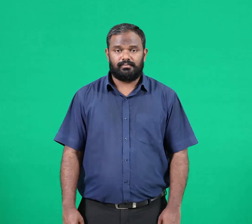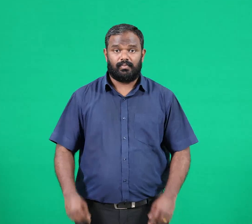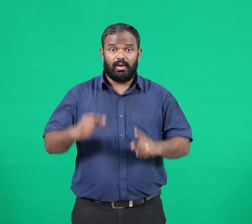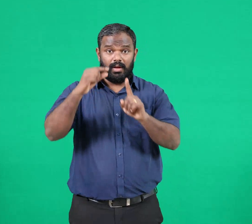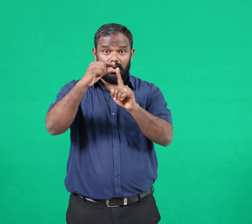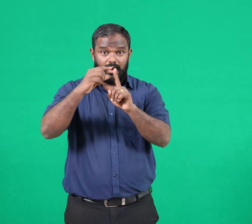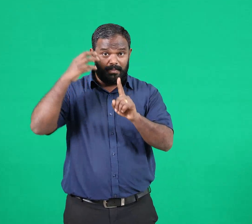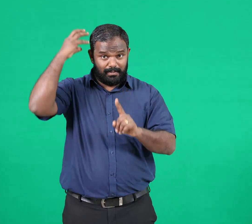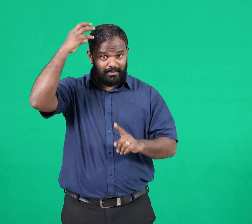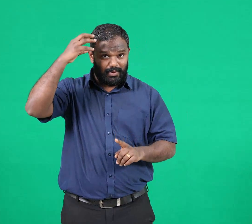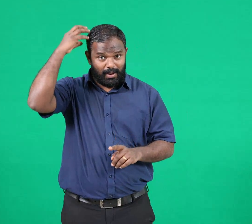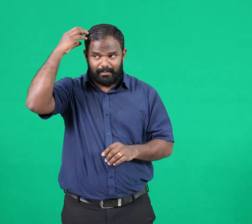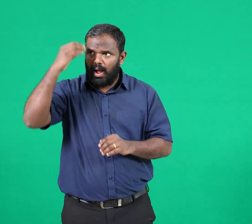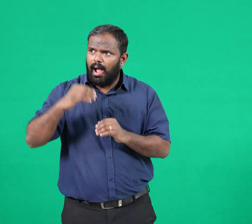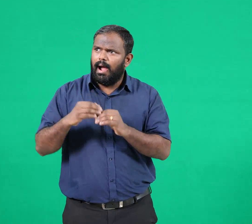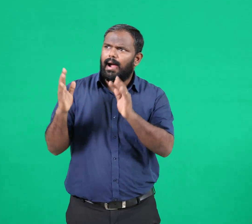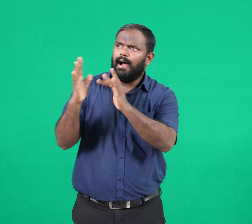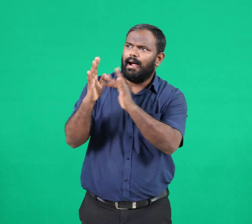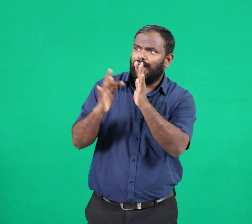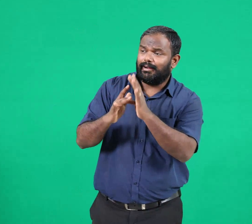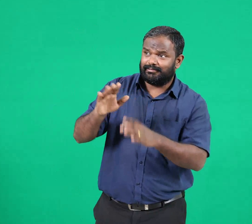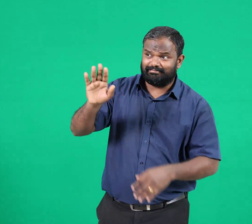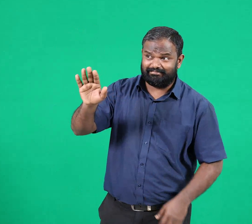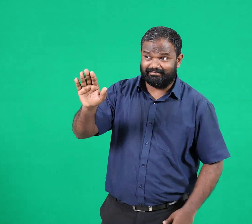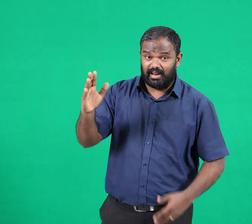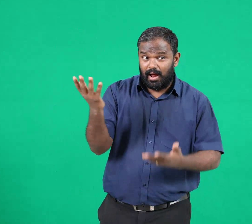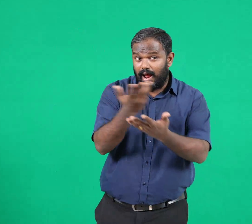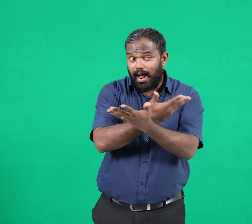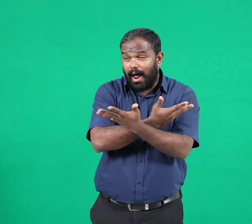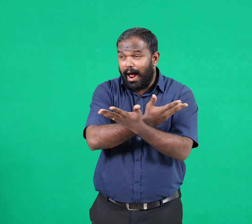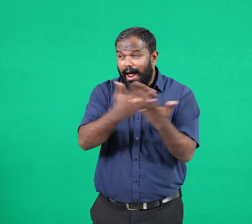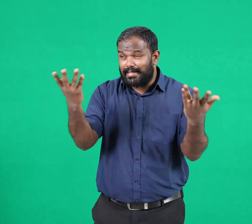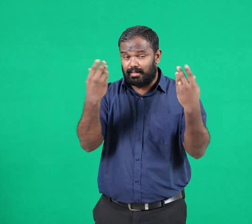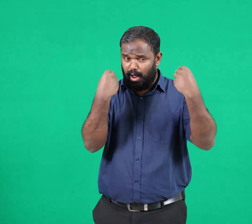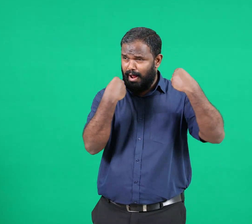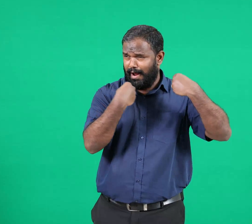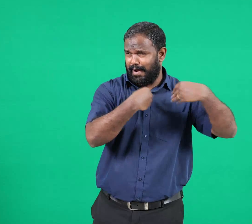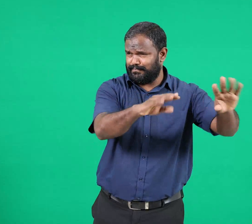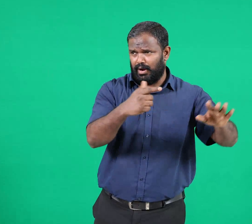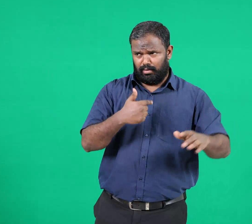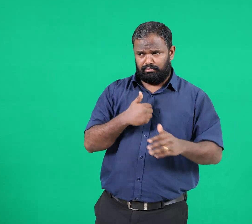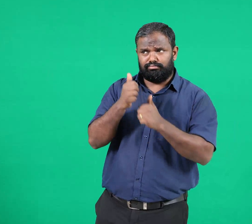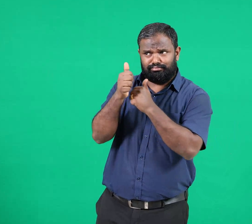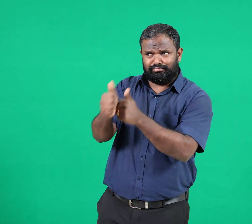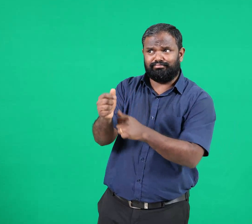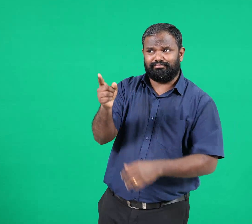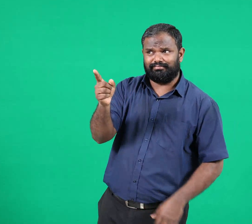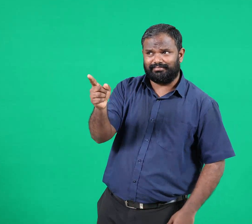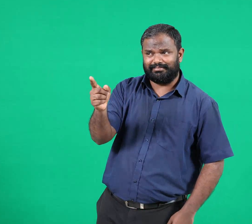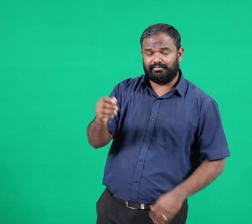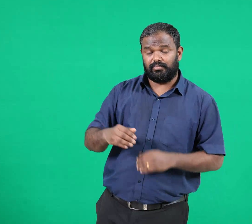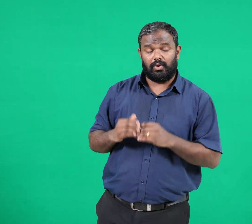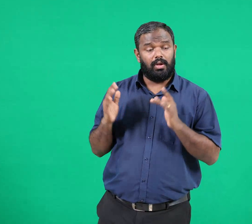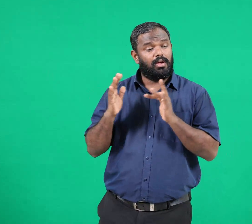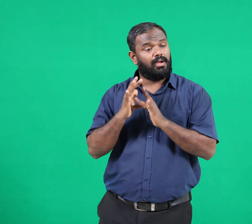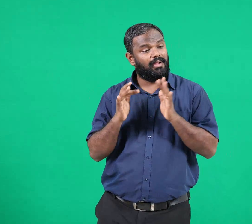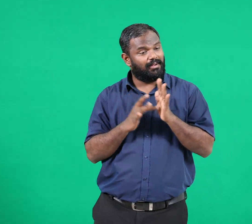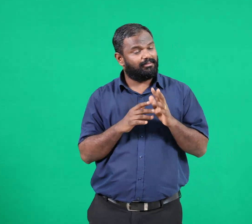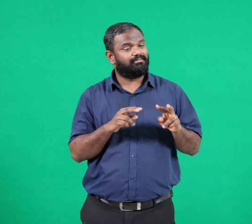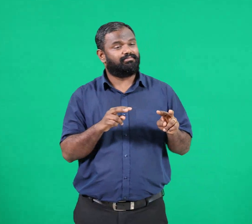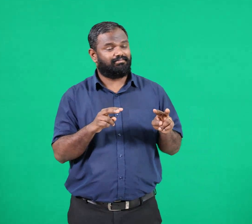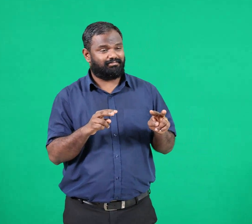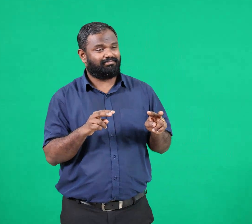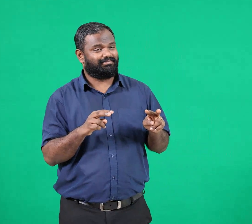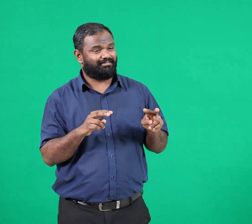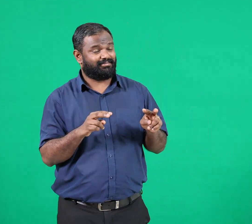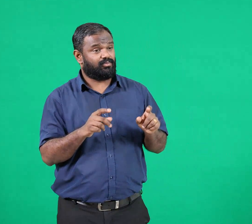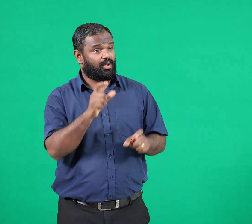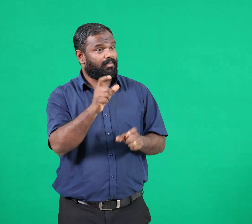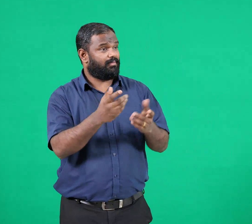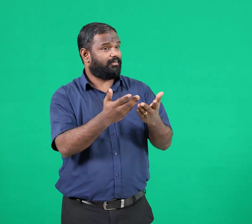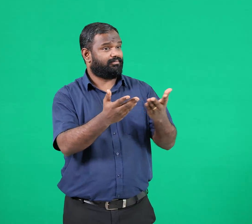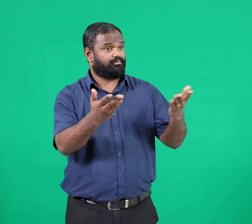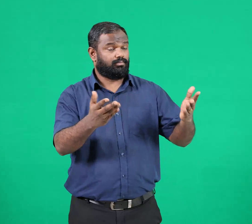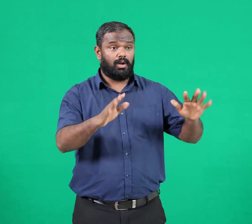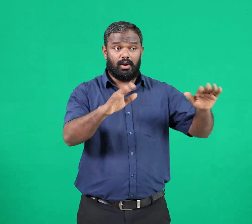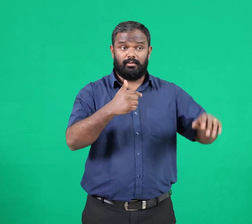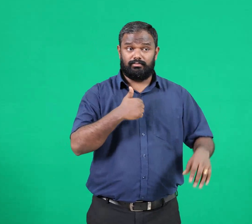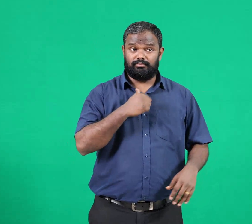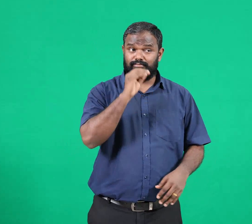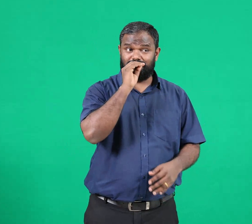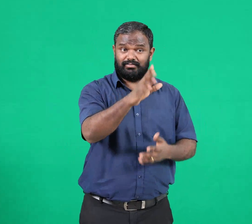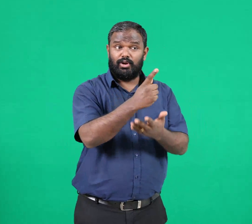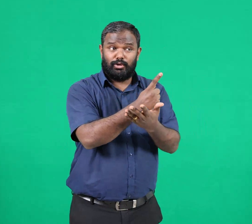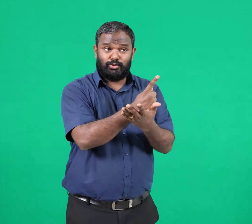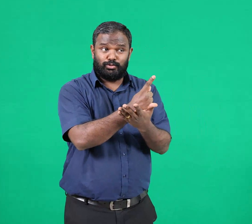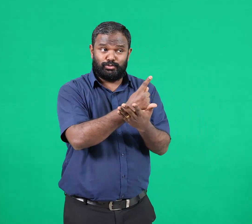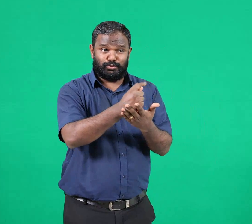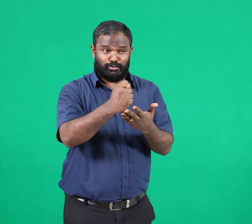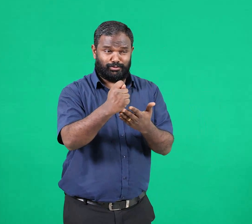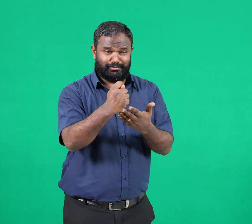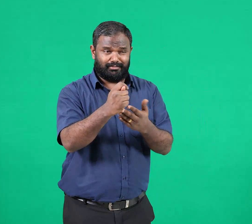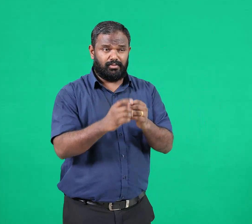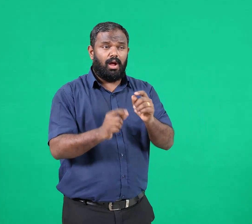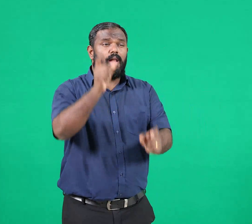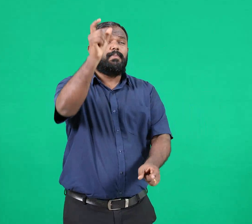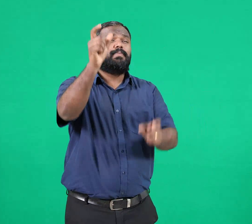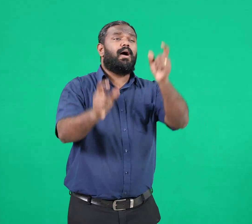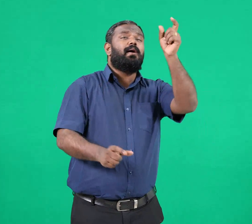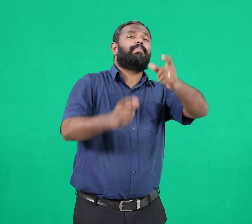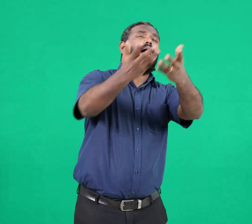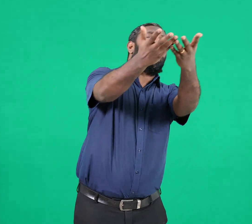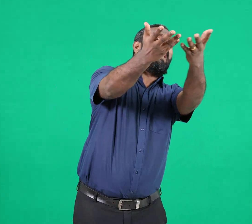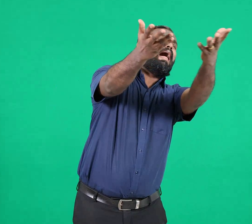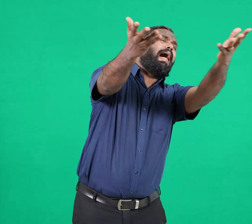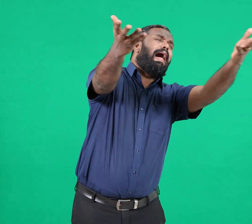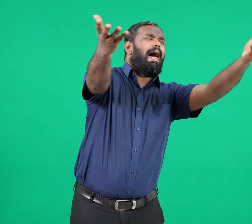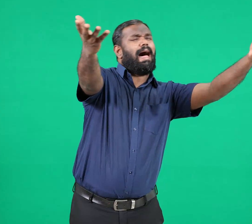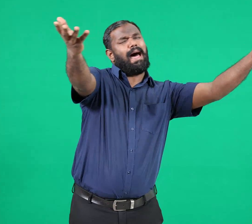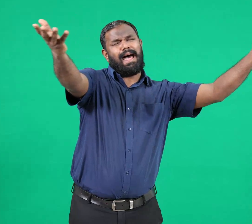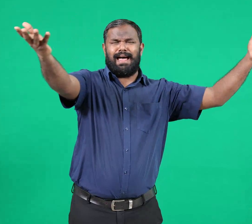"Look," said Peter, "we have left all we had to follow You."